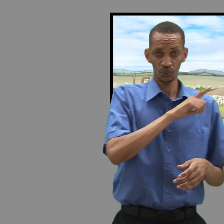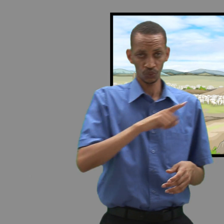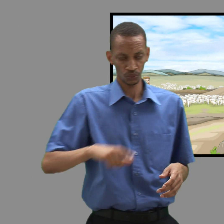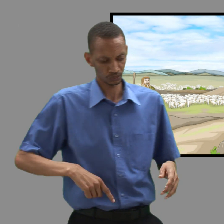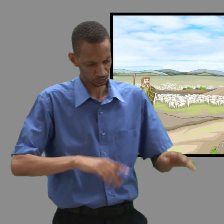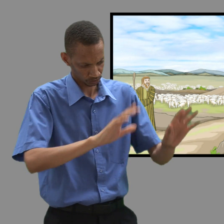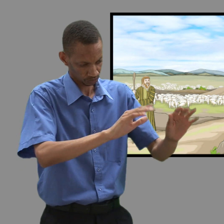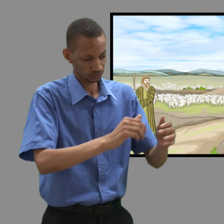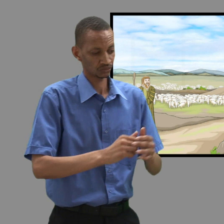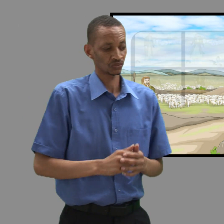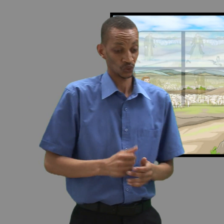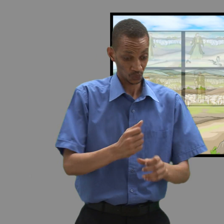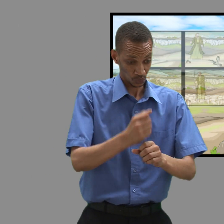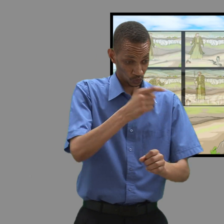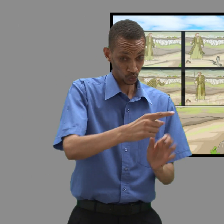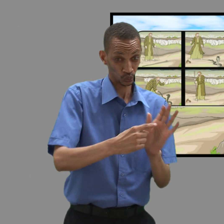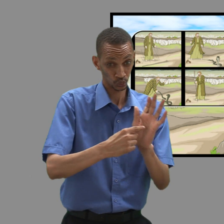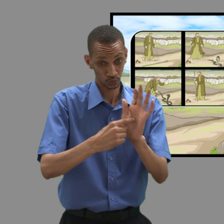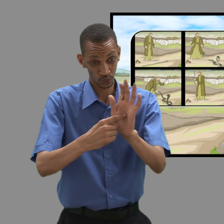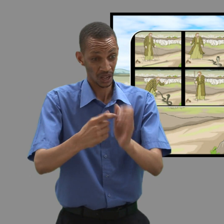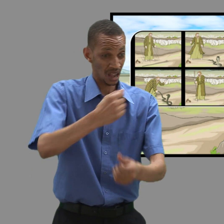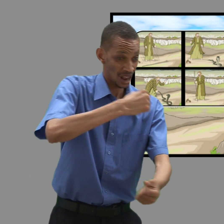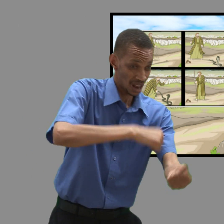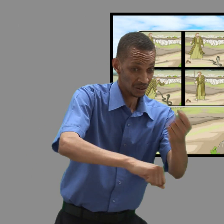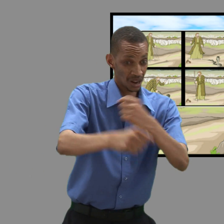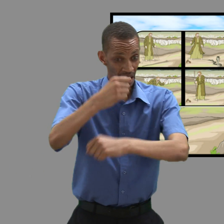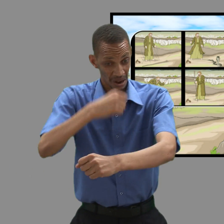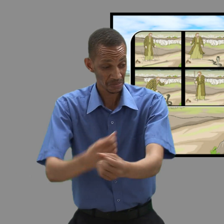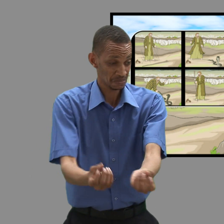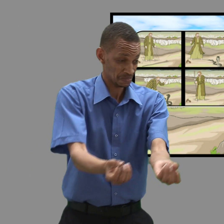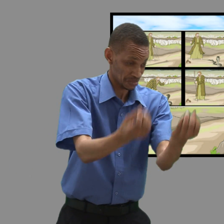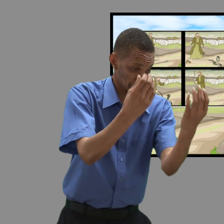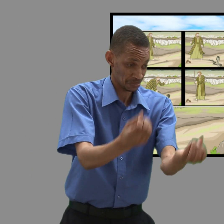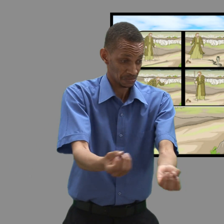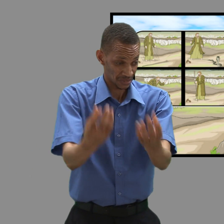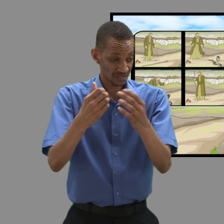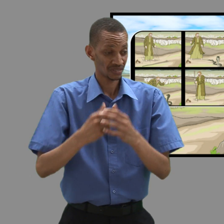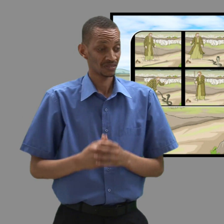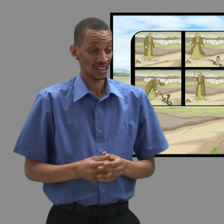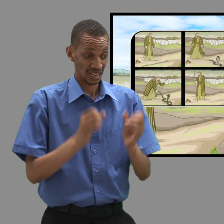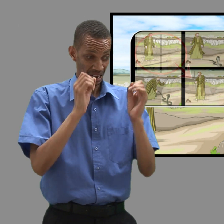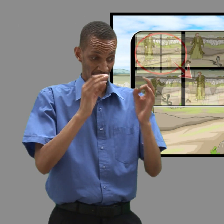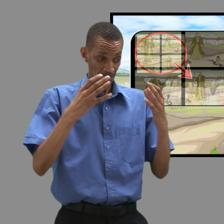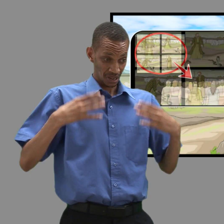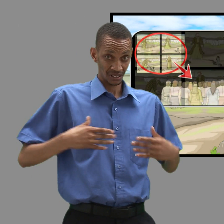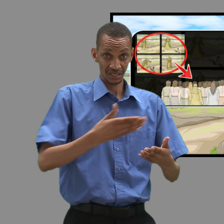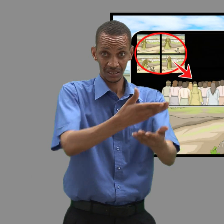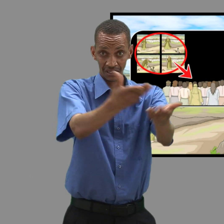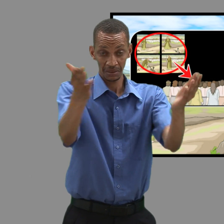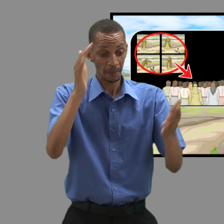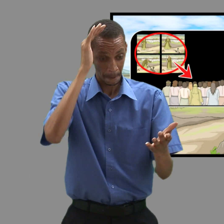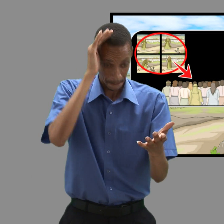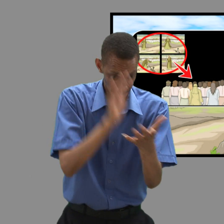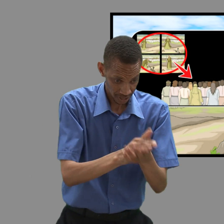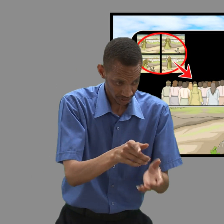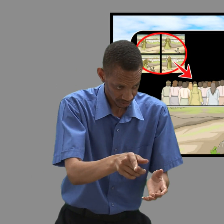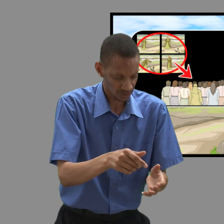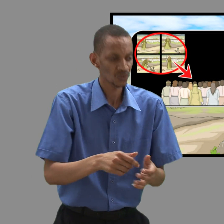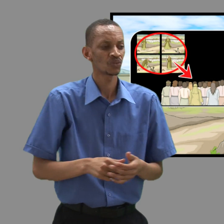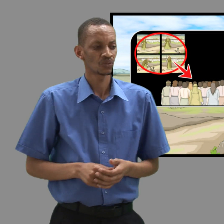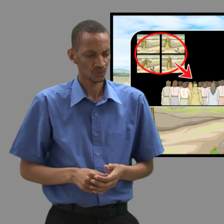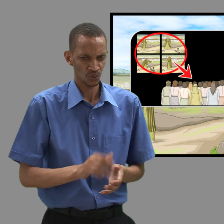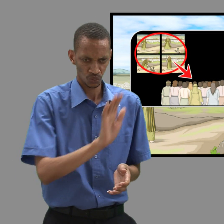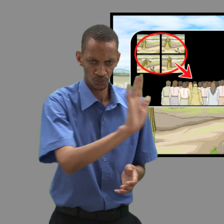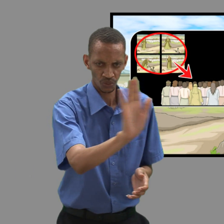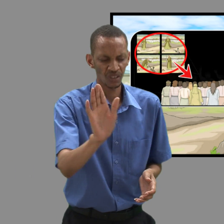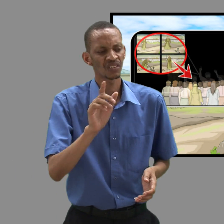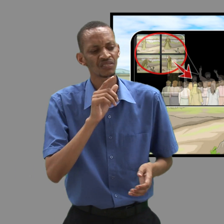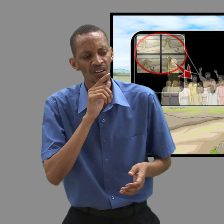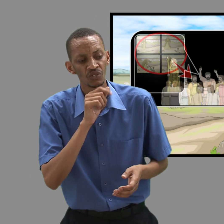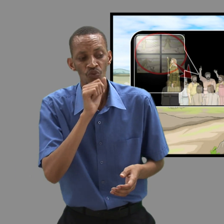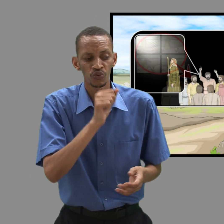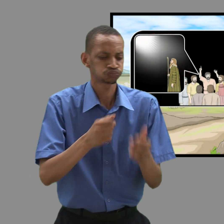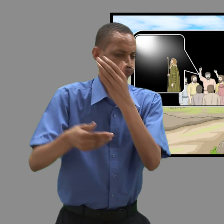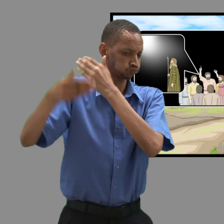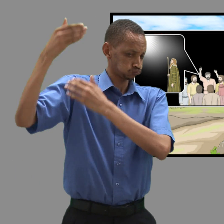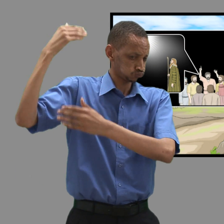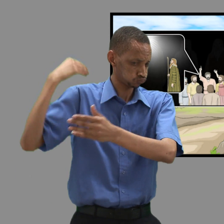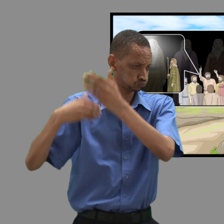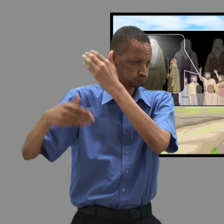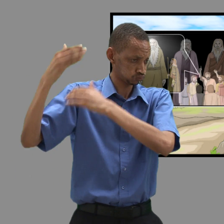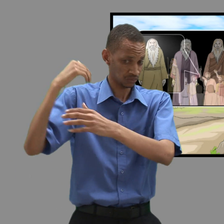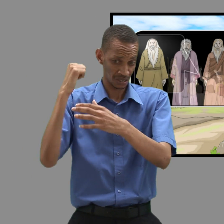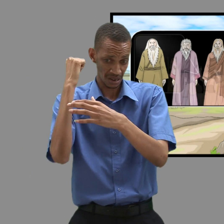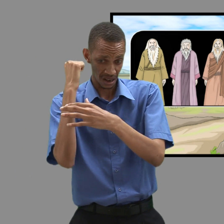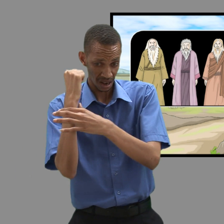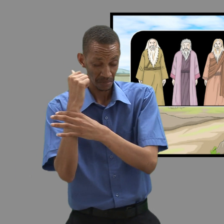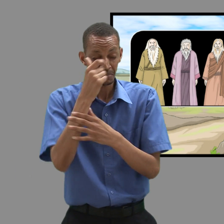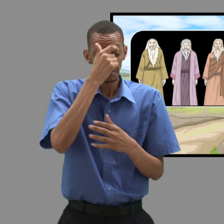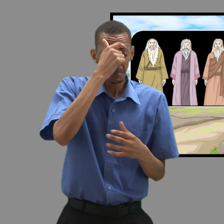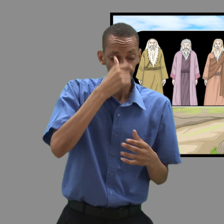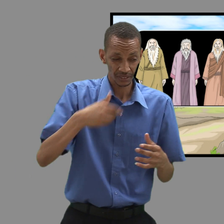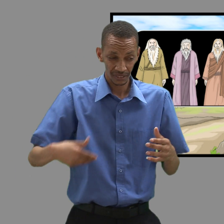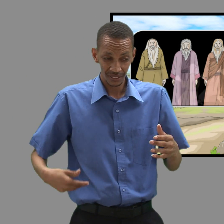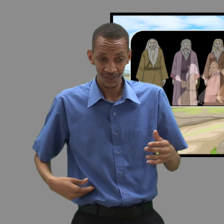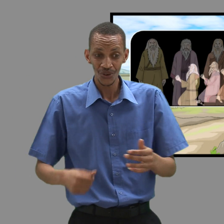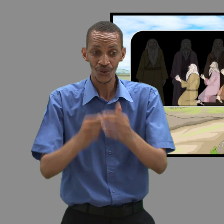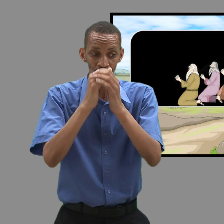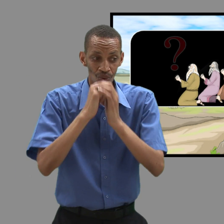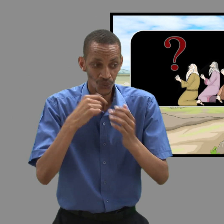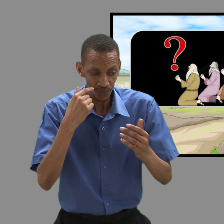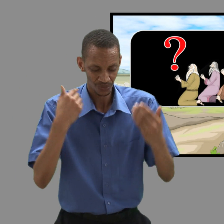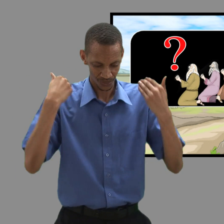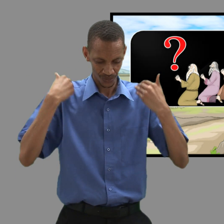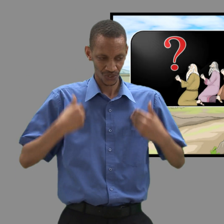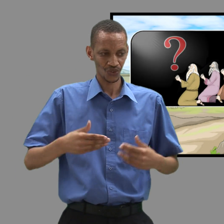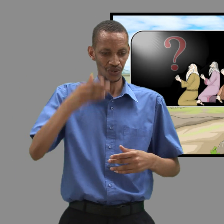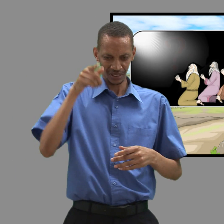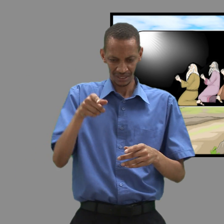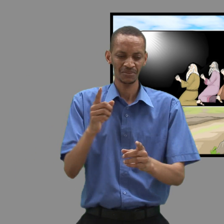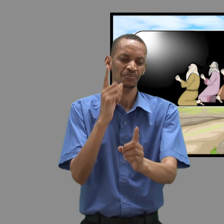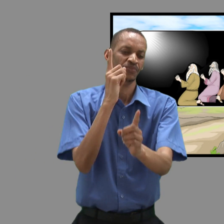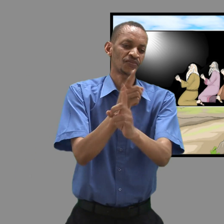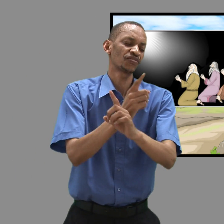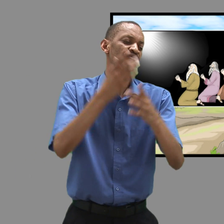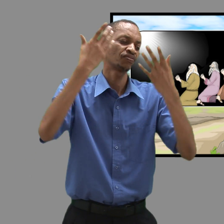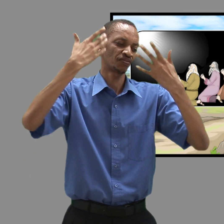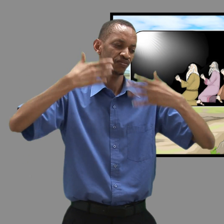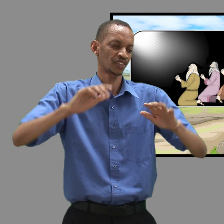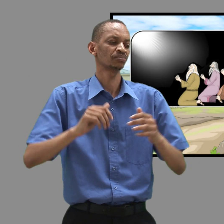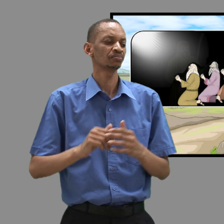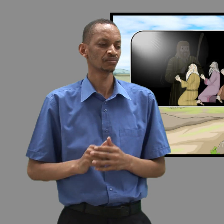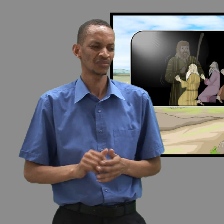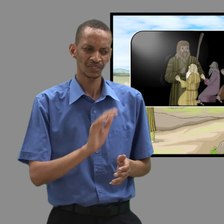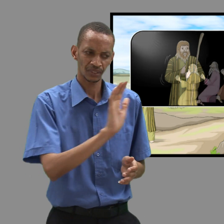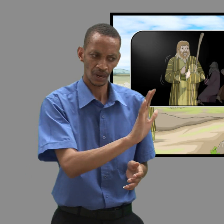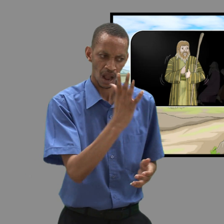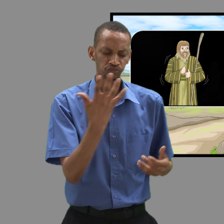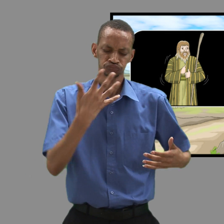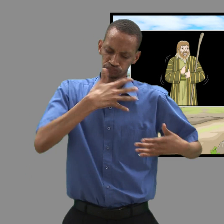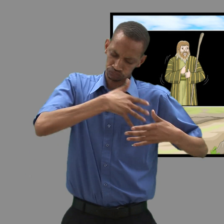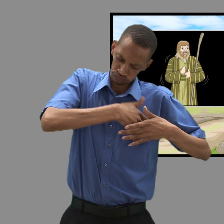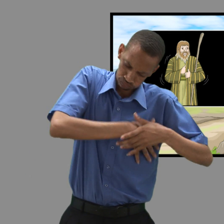“This is so that they may believe that the LORD, the God of their fathers—the God of Abraham, the God of Isaac, and the God of Jacob—has appeared to you.”